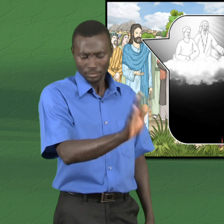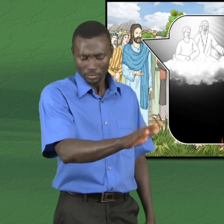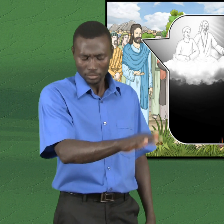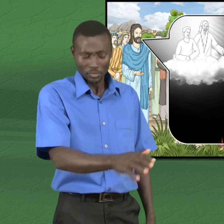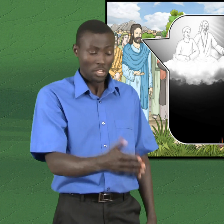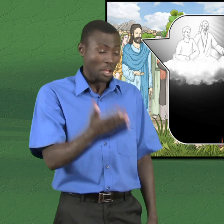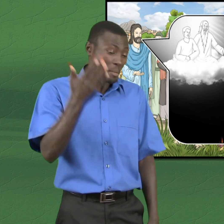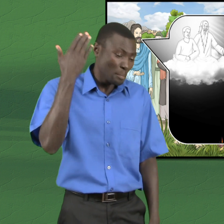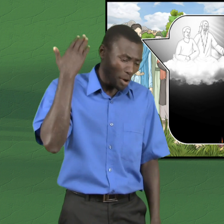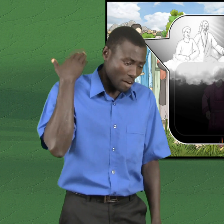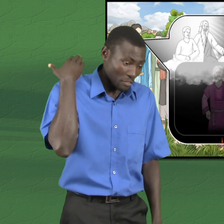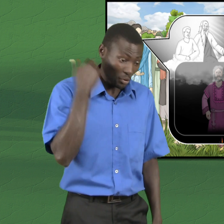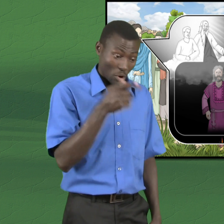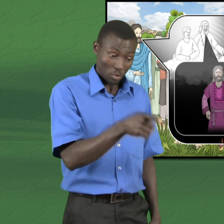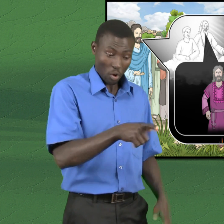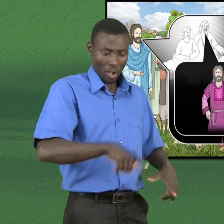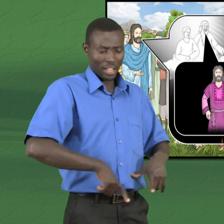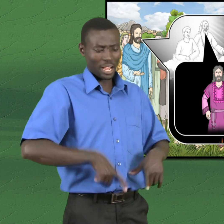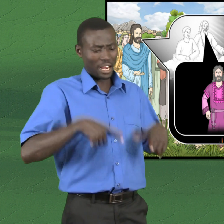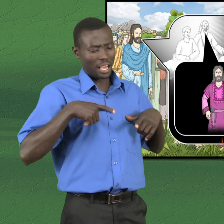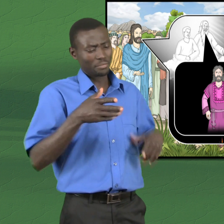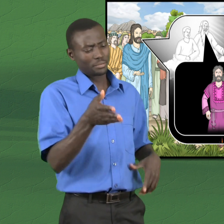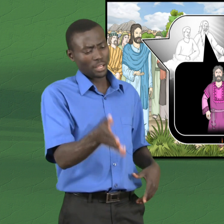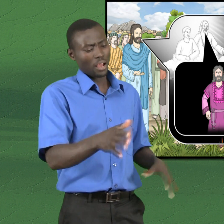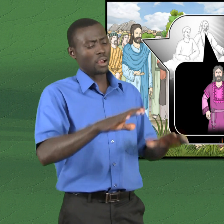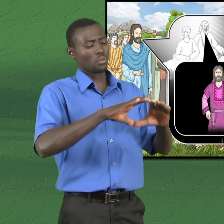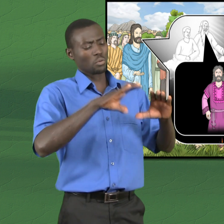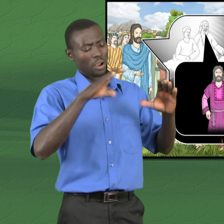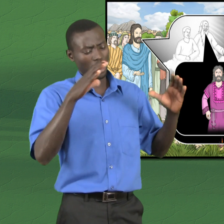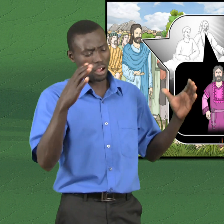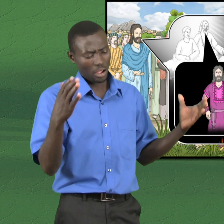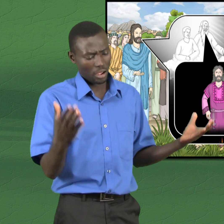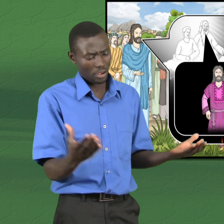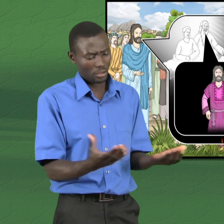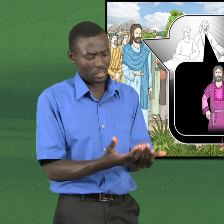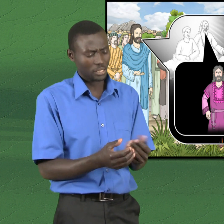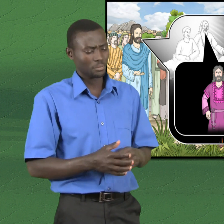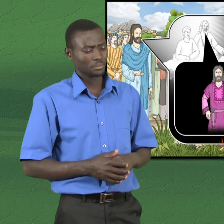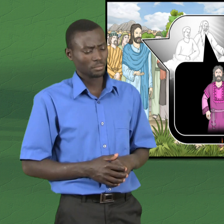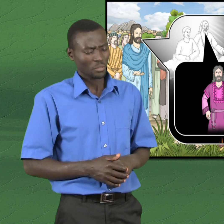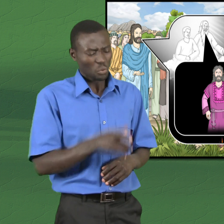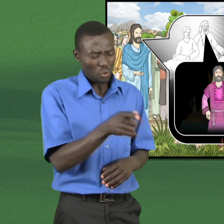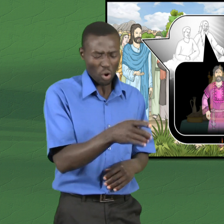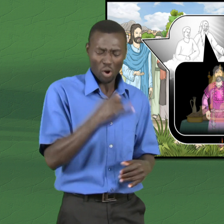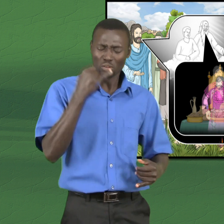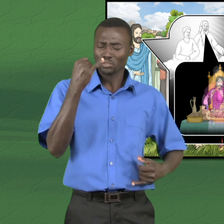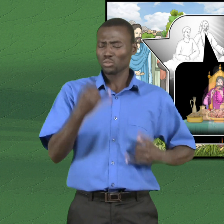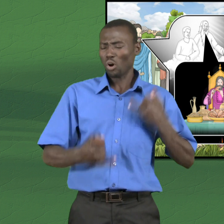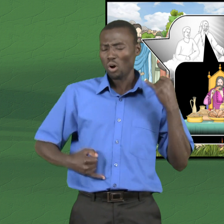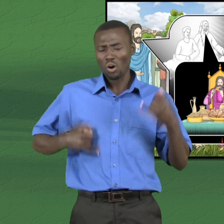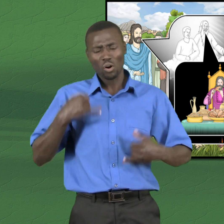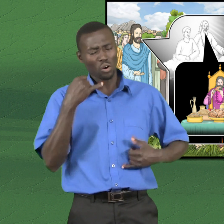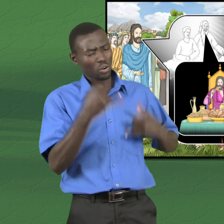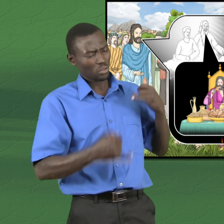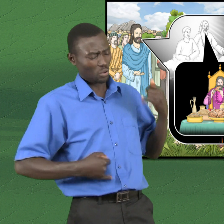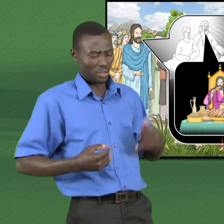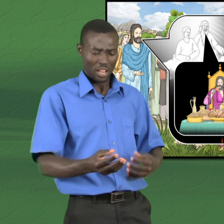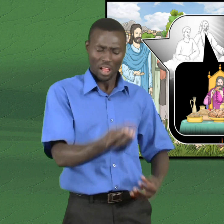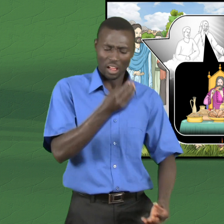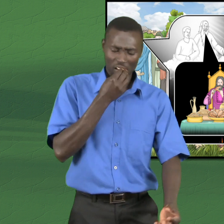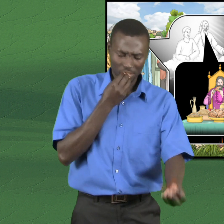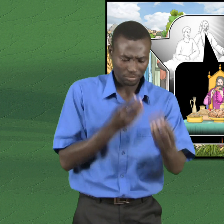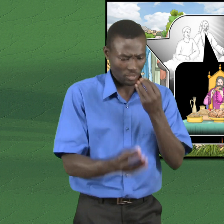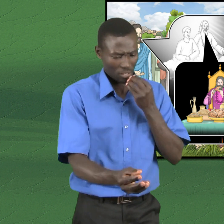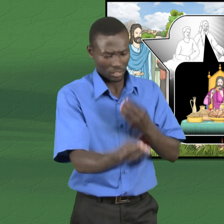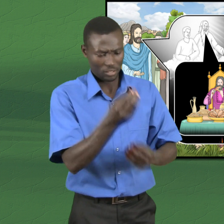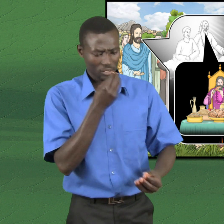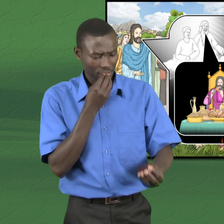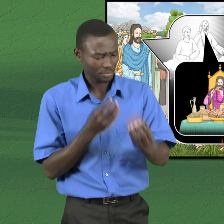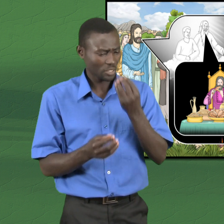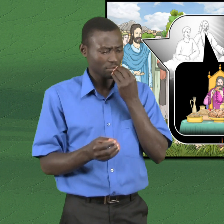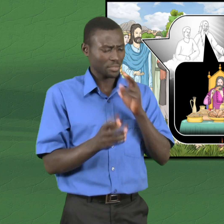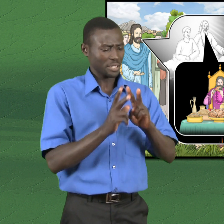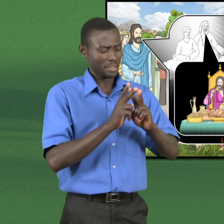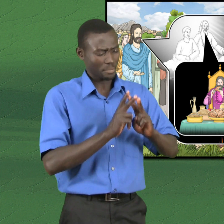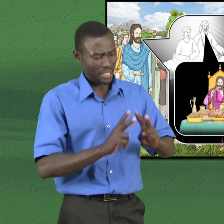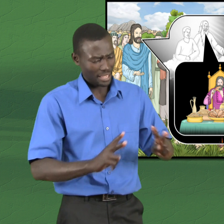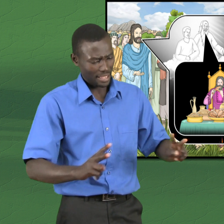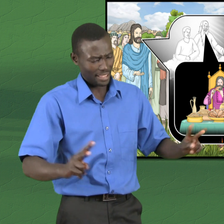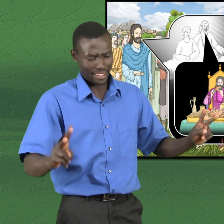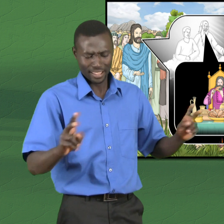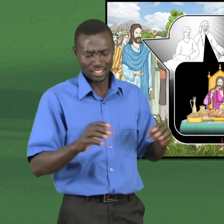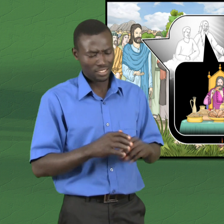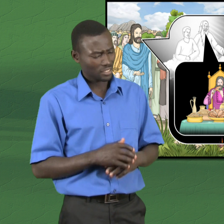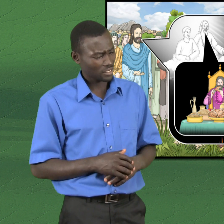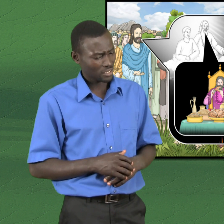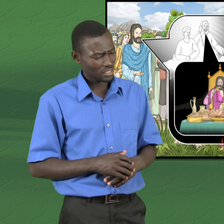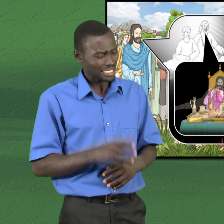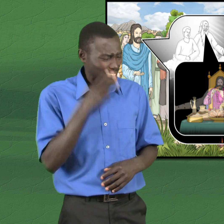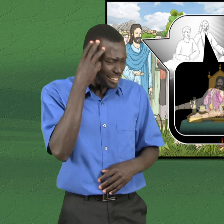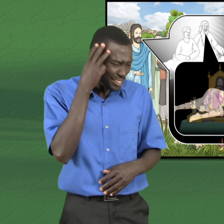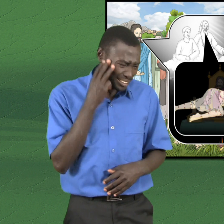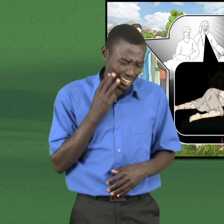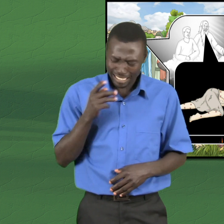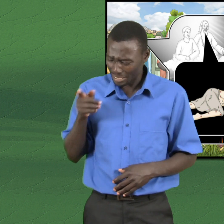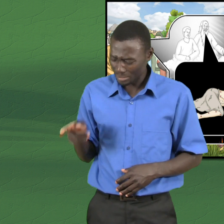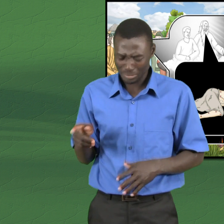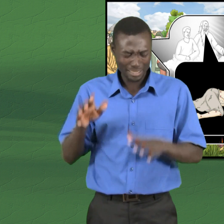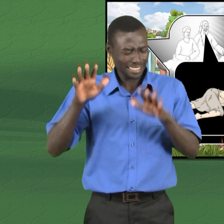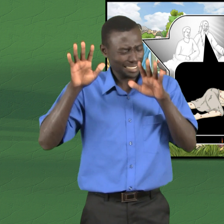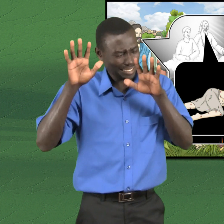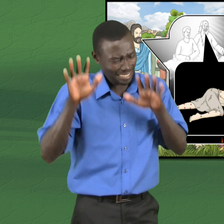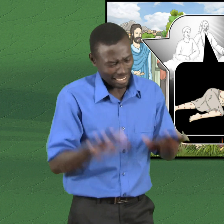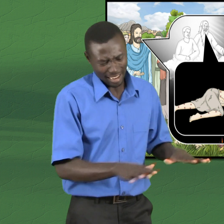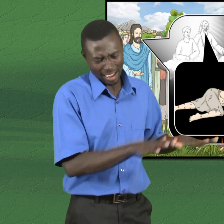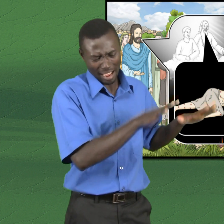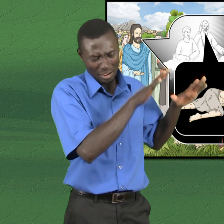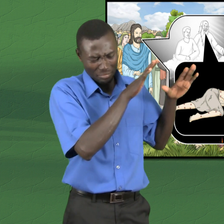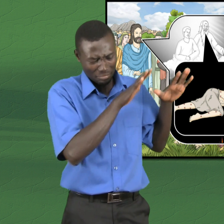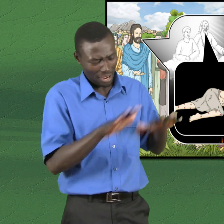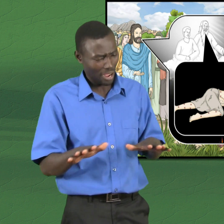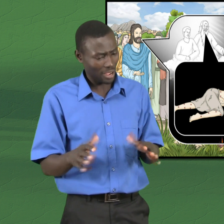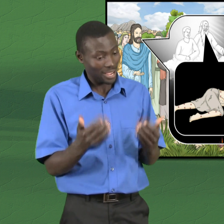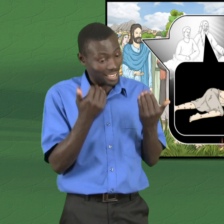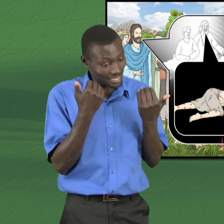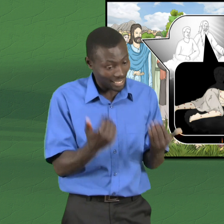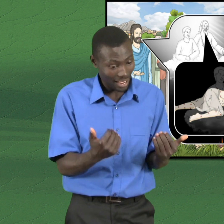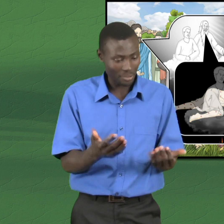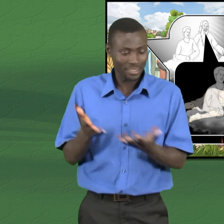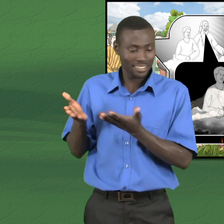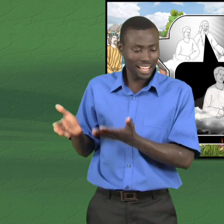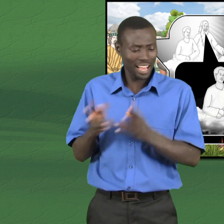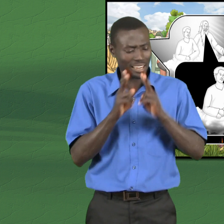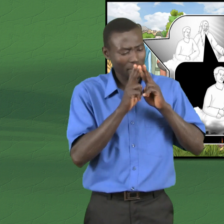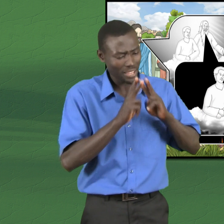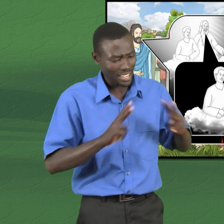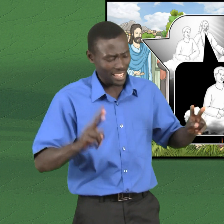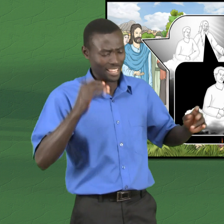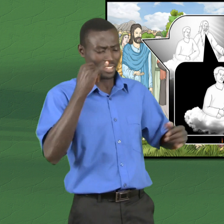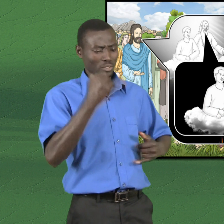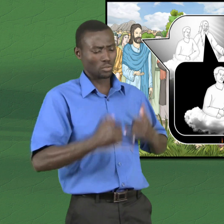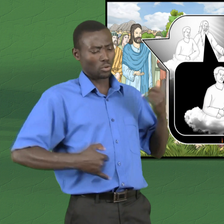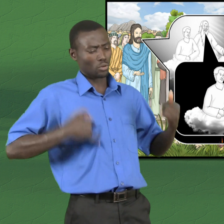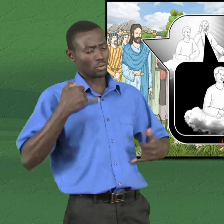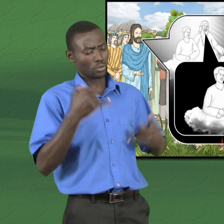But Abraham answered, ‘Child, remember that during your lifetime you received your good things, while Lazarus received bad things.